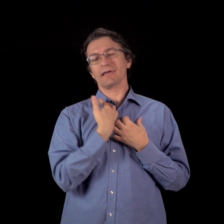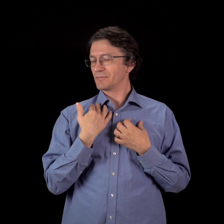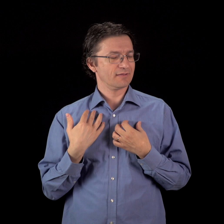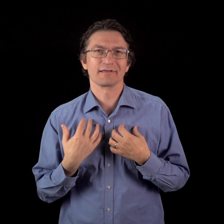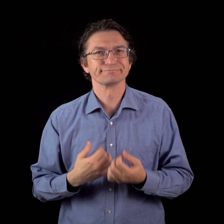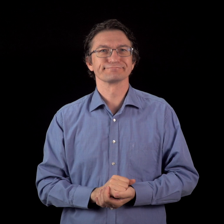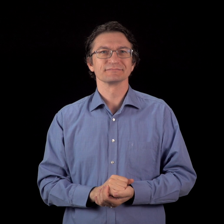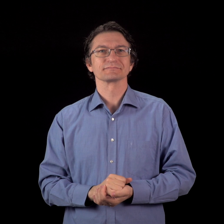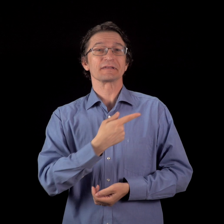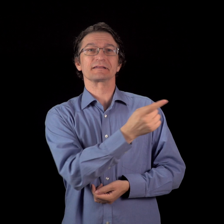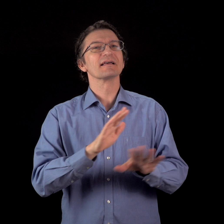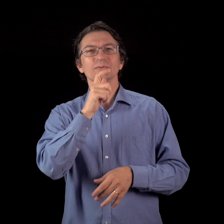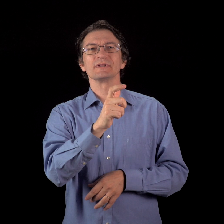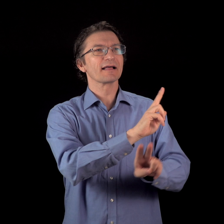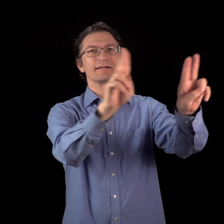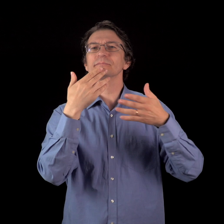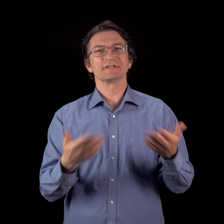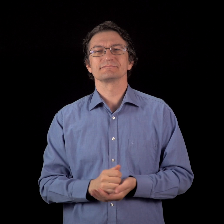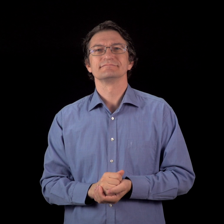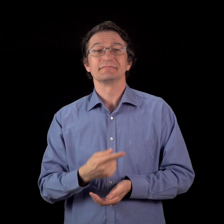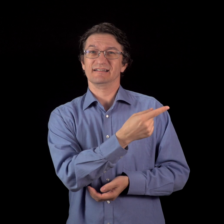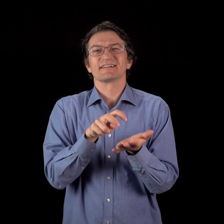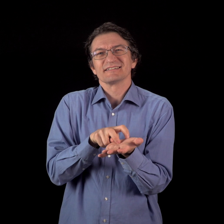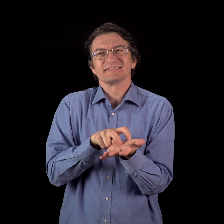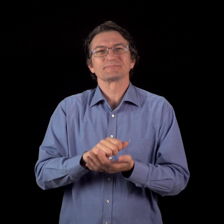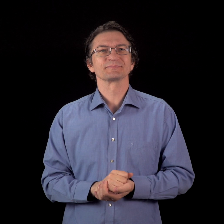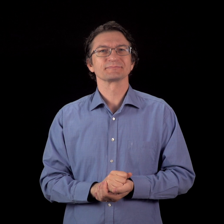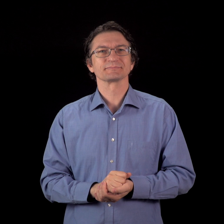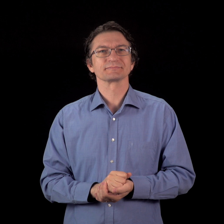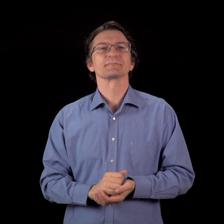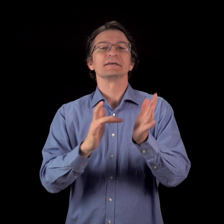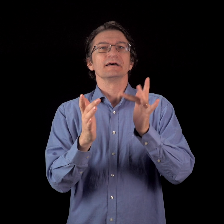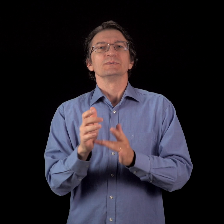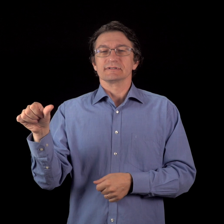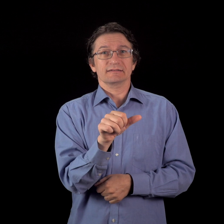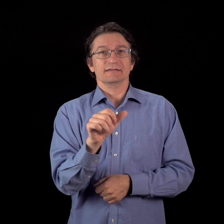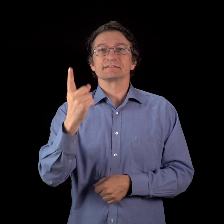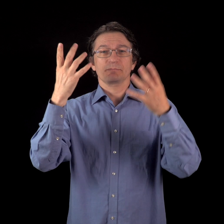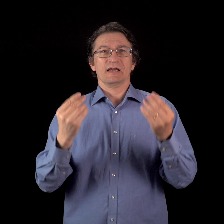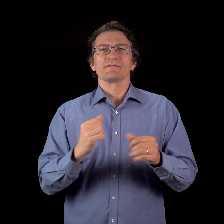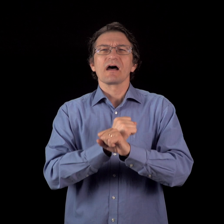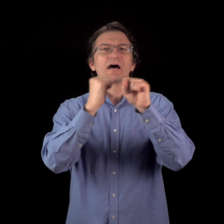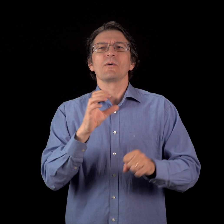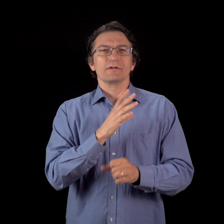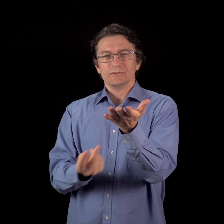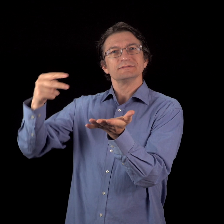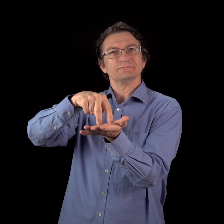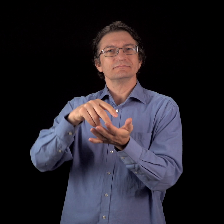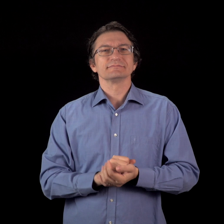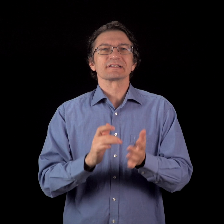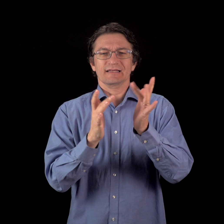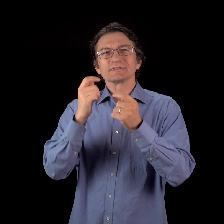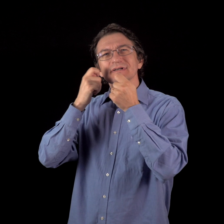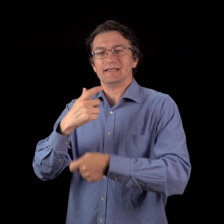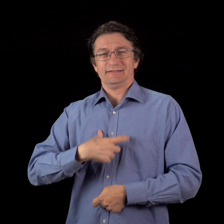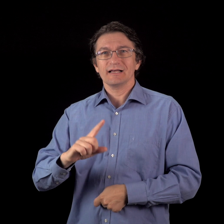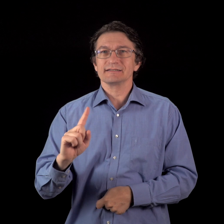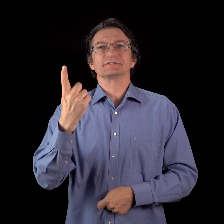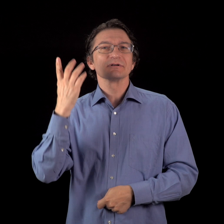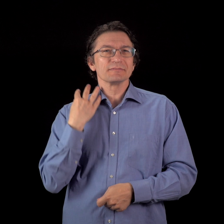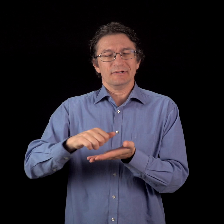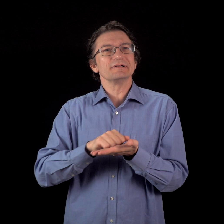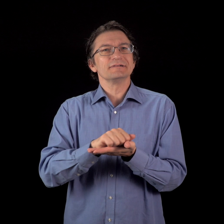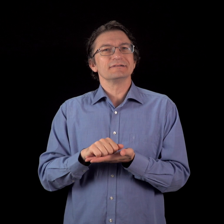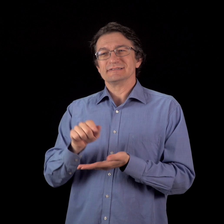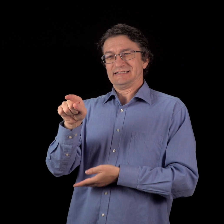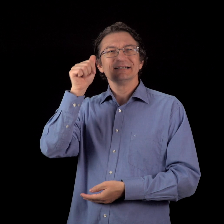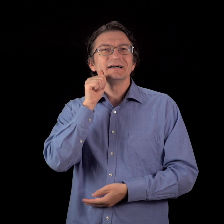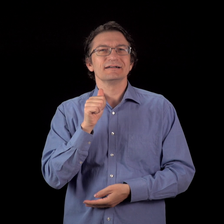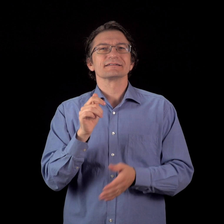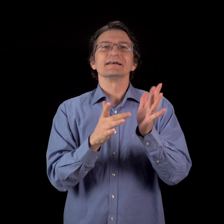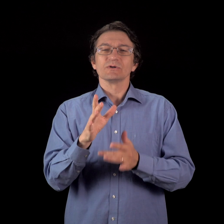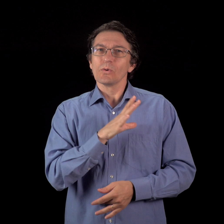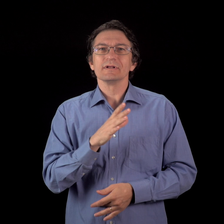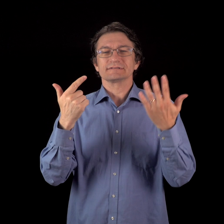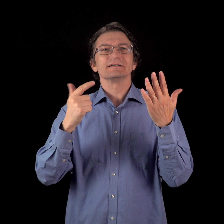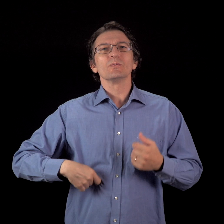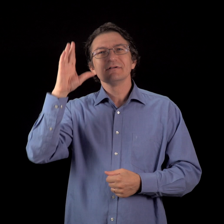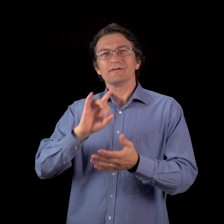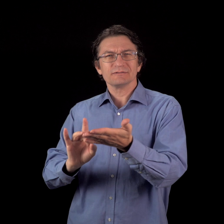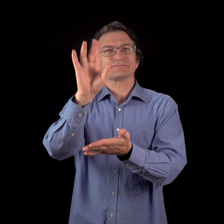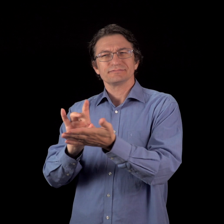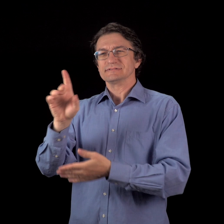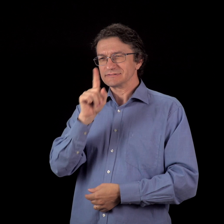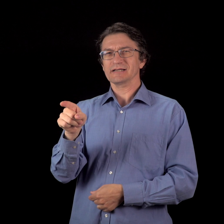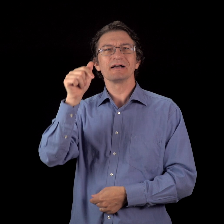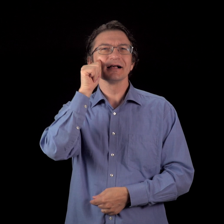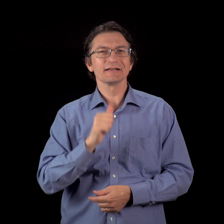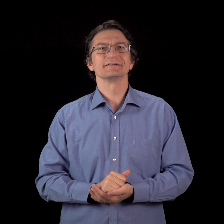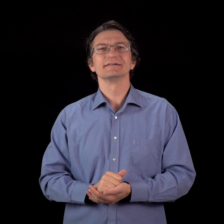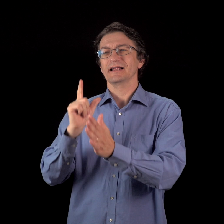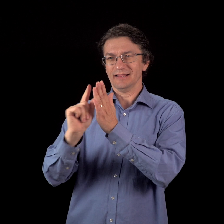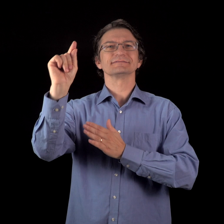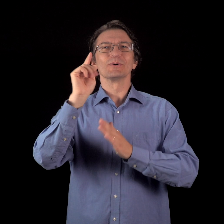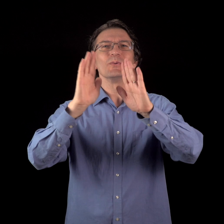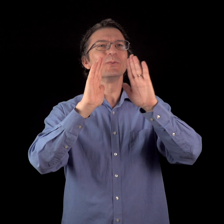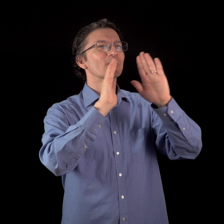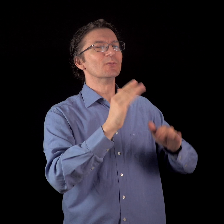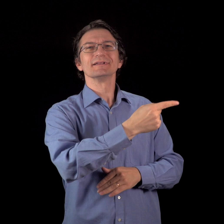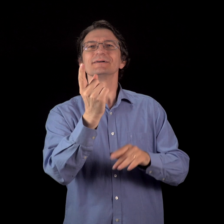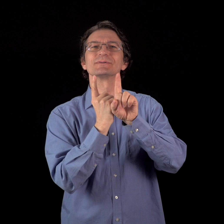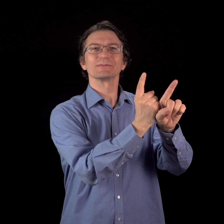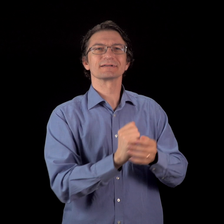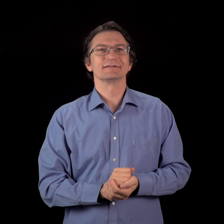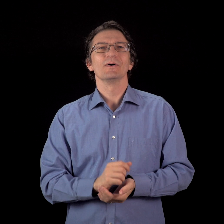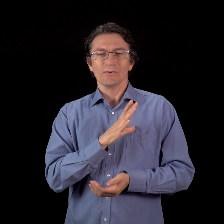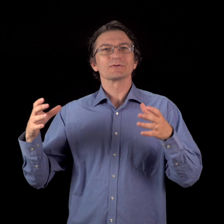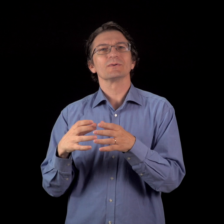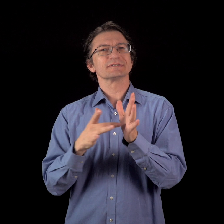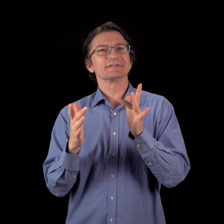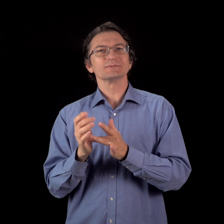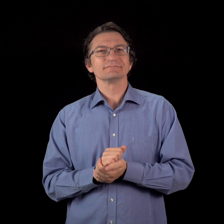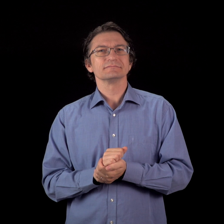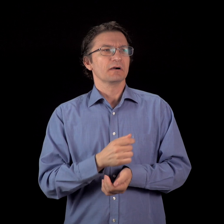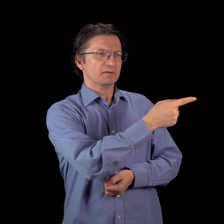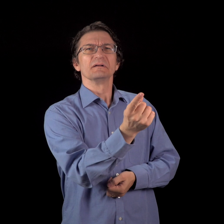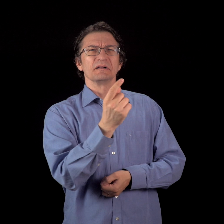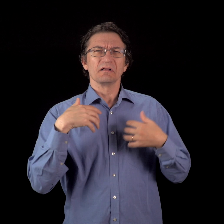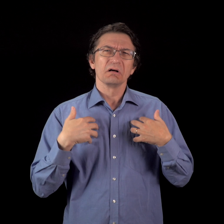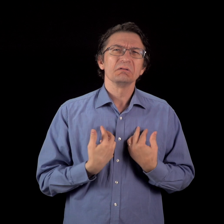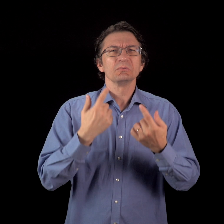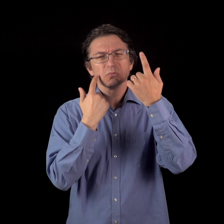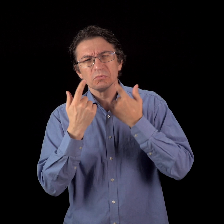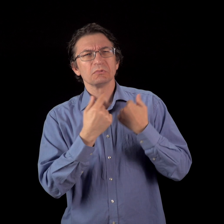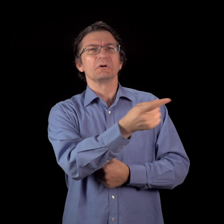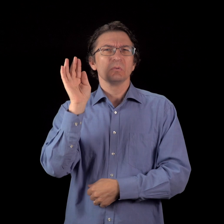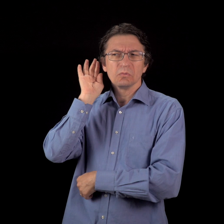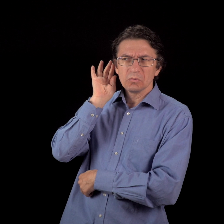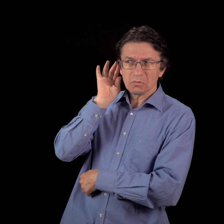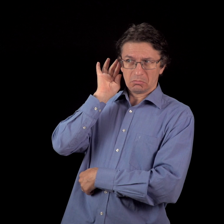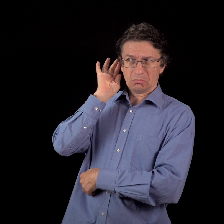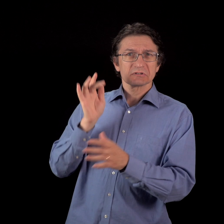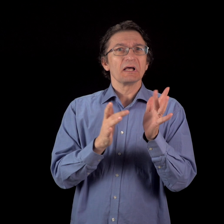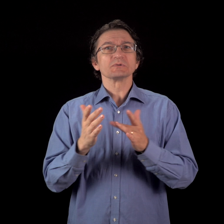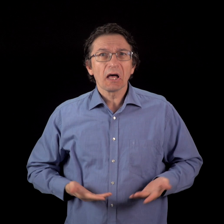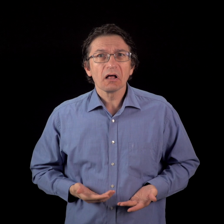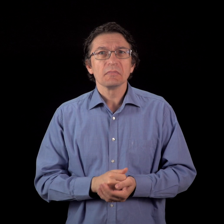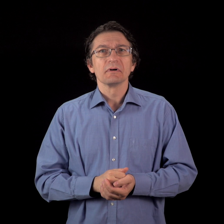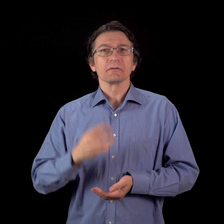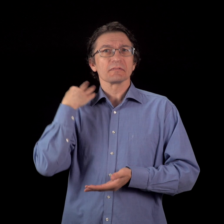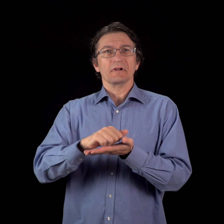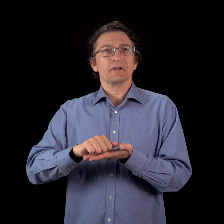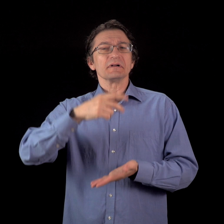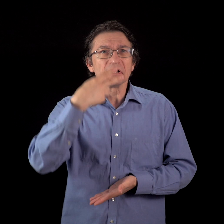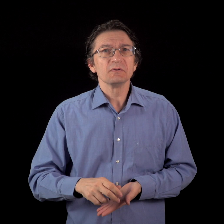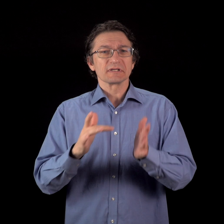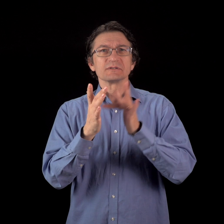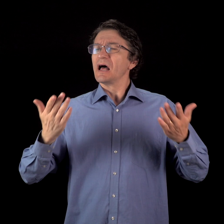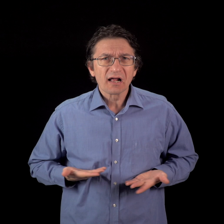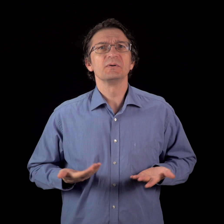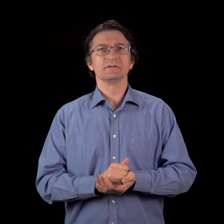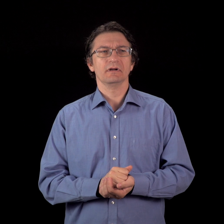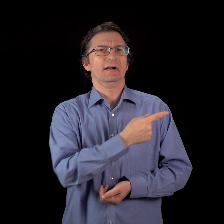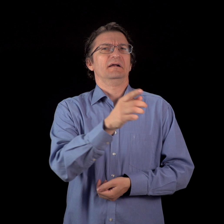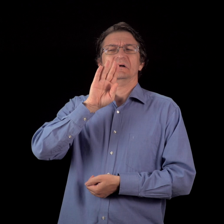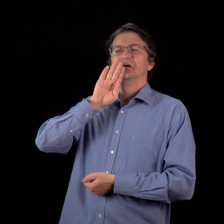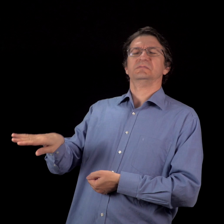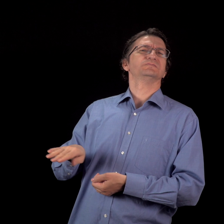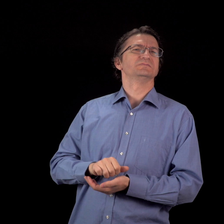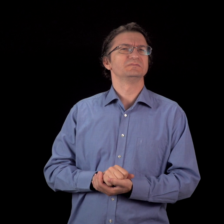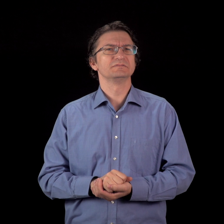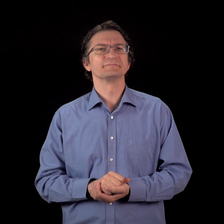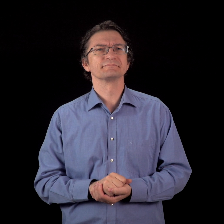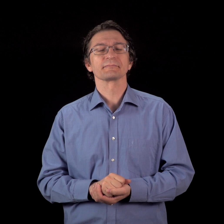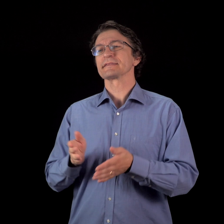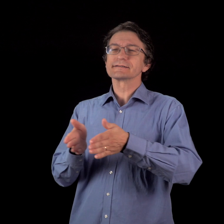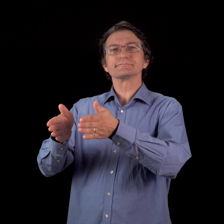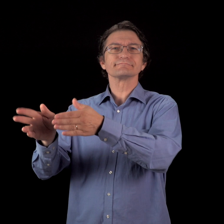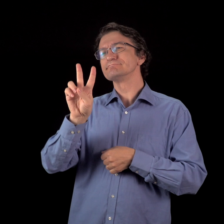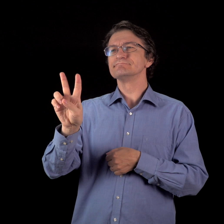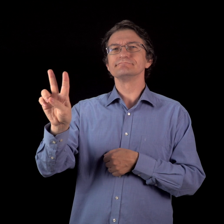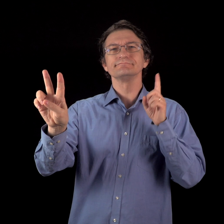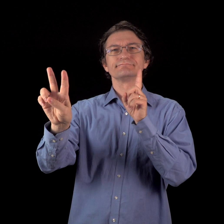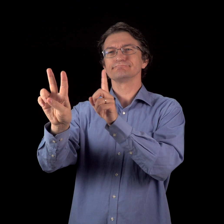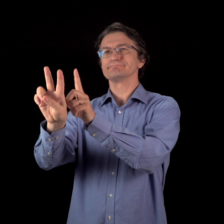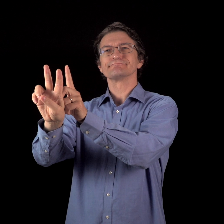Early on the first day of the week, after Jesus had risen, He appeared first to Mary Magdalene, from whom He had driven out seven demons. She went and told those who had been with Him, who were mourning and weeping. And when they heard that Jesus was alive and she had seen Him, they did not believe it.